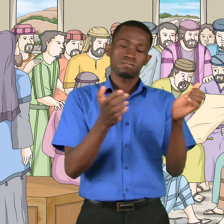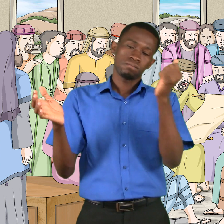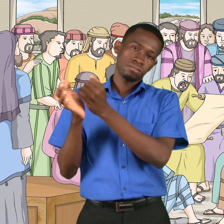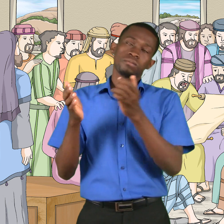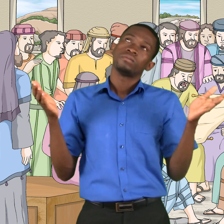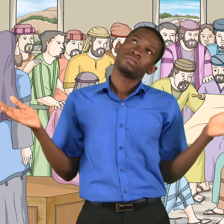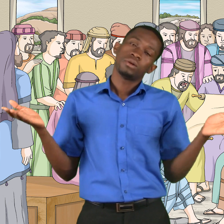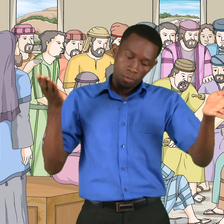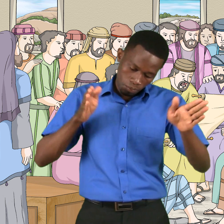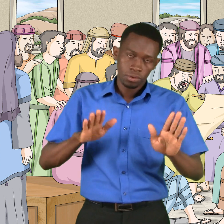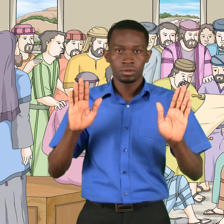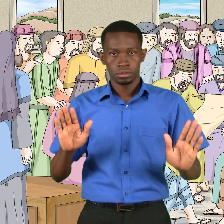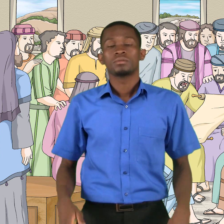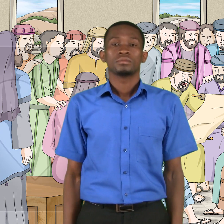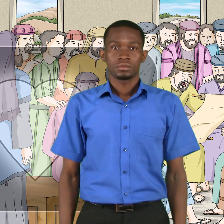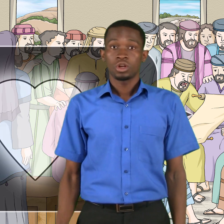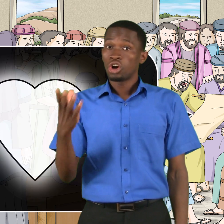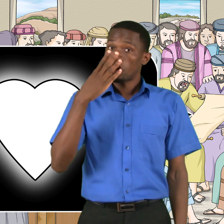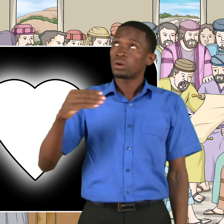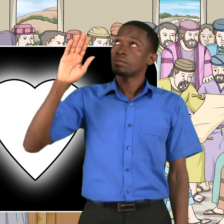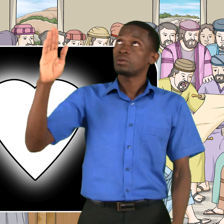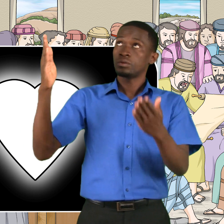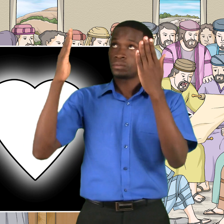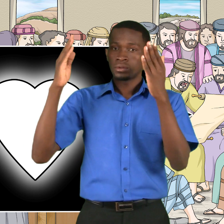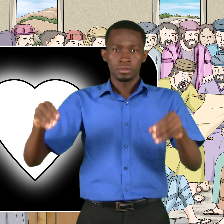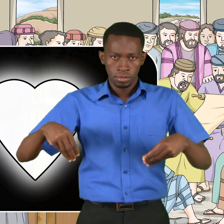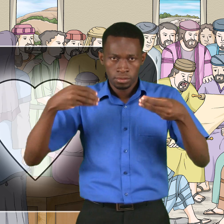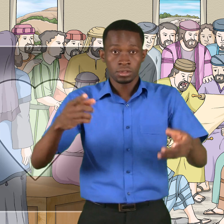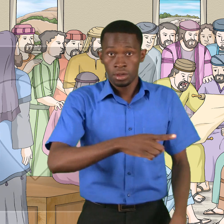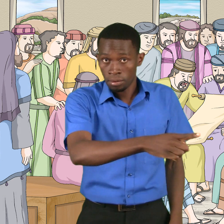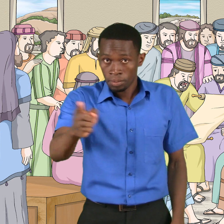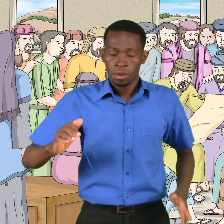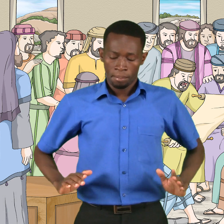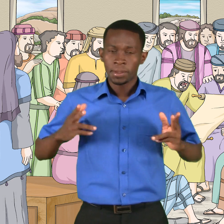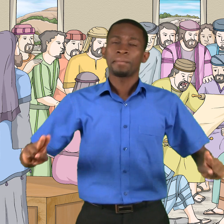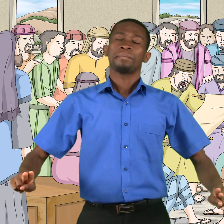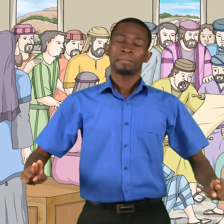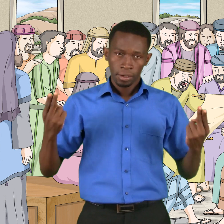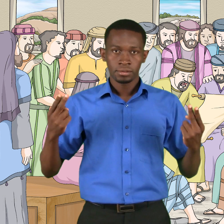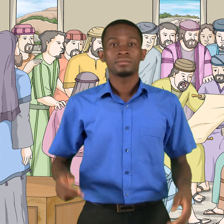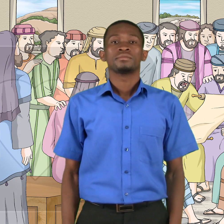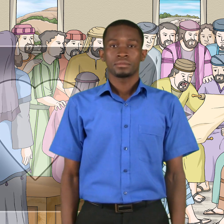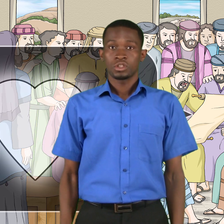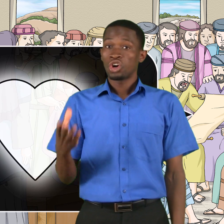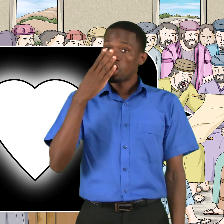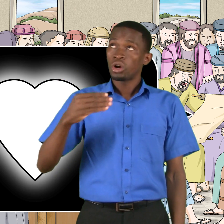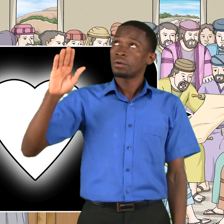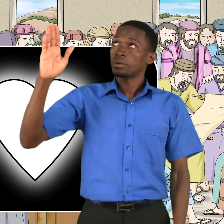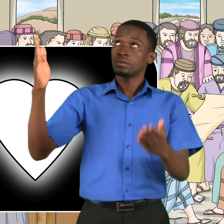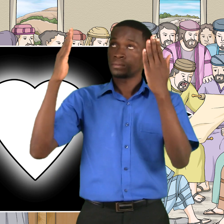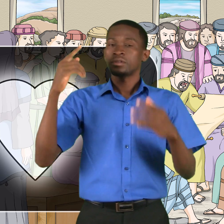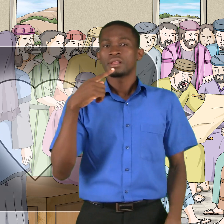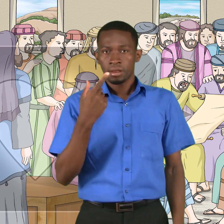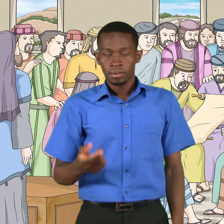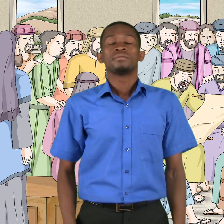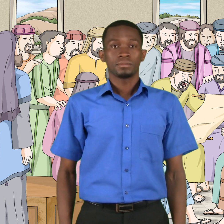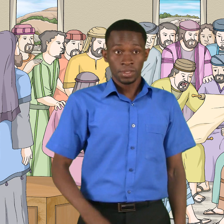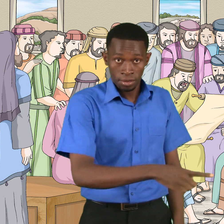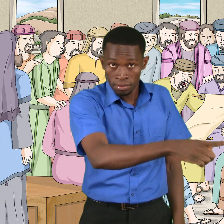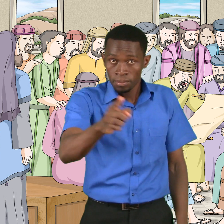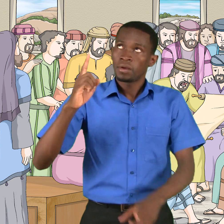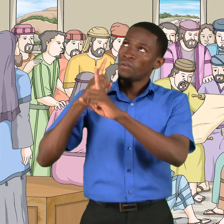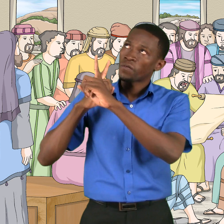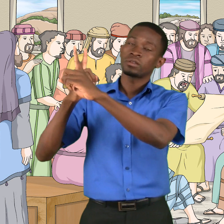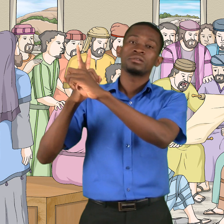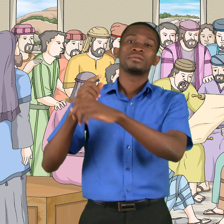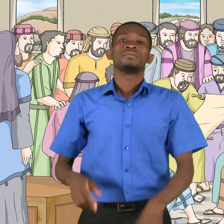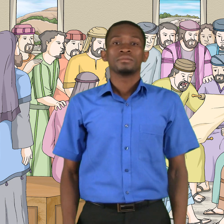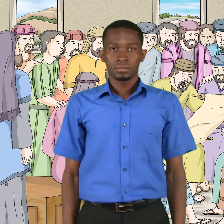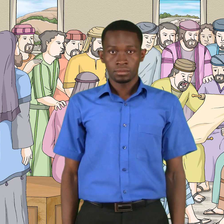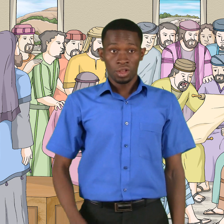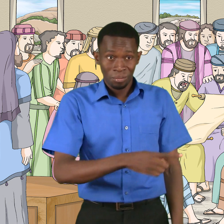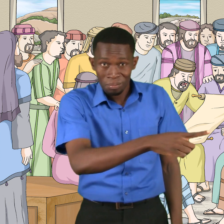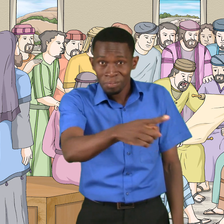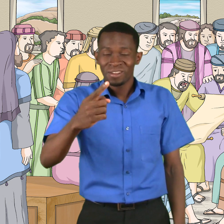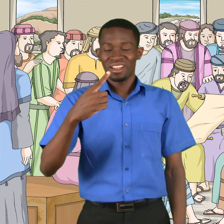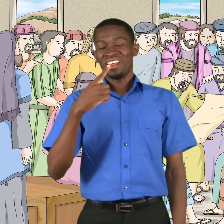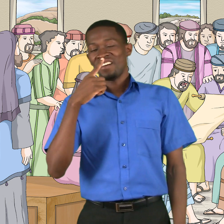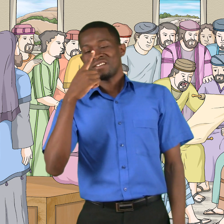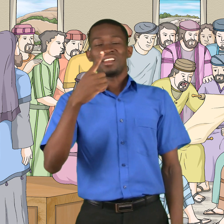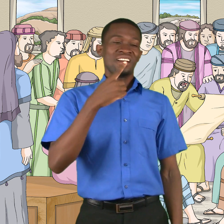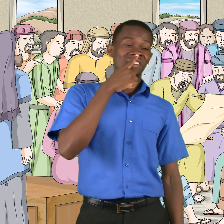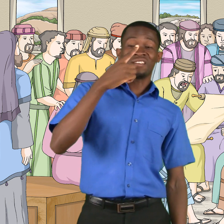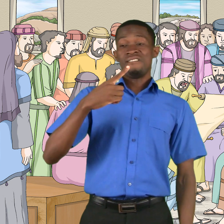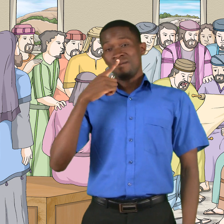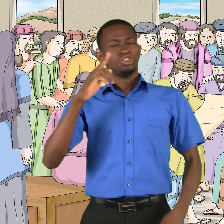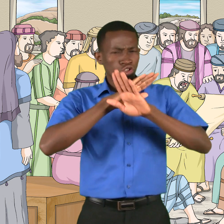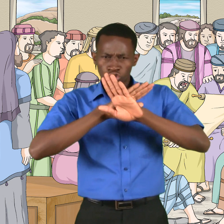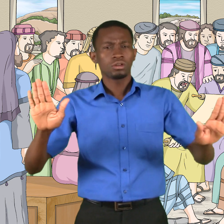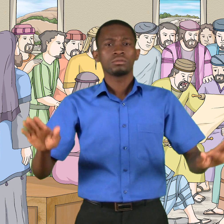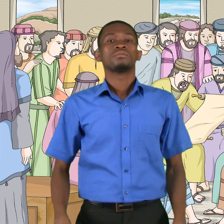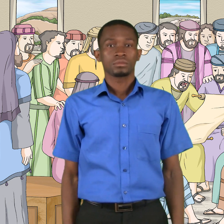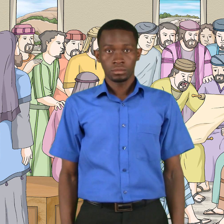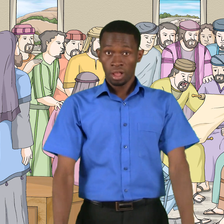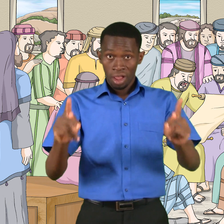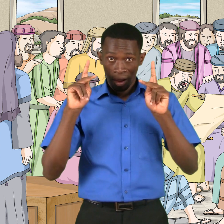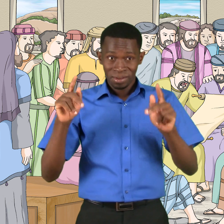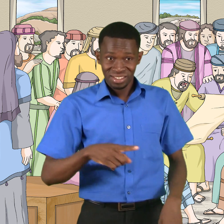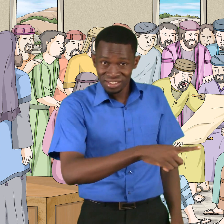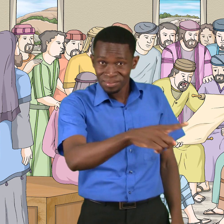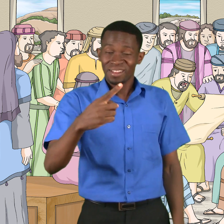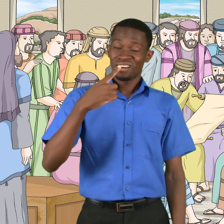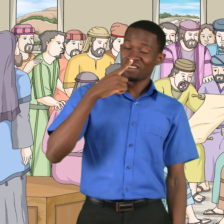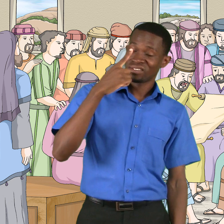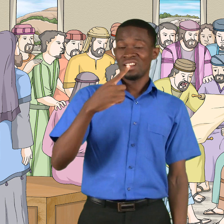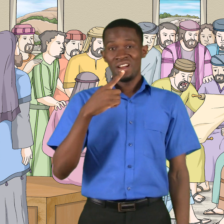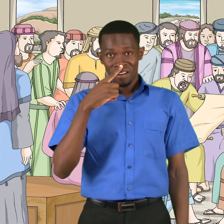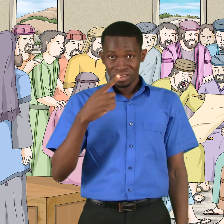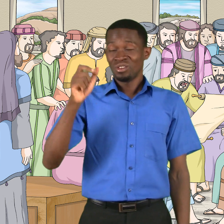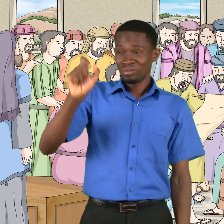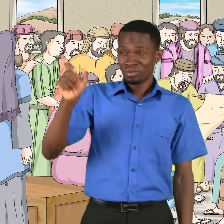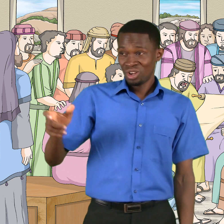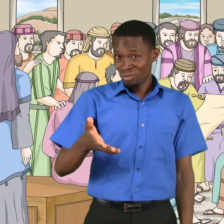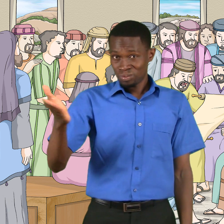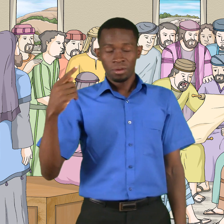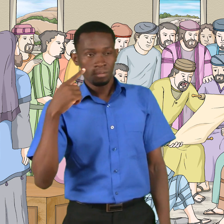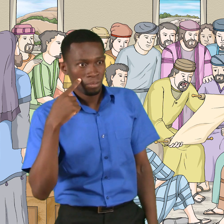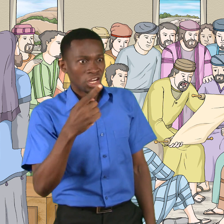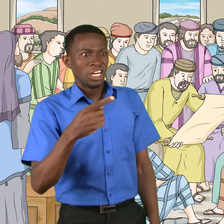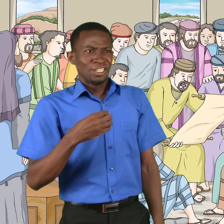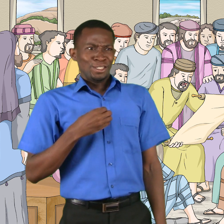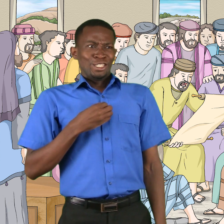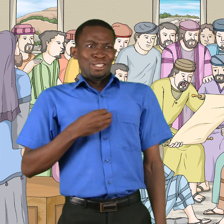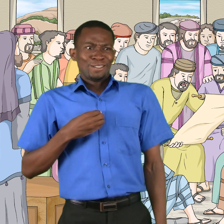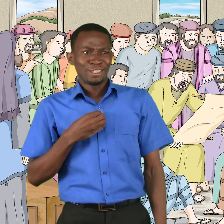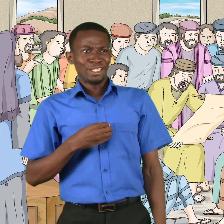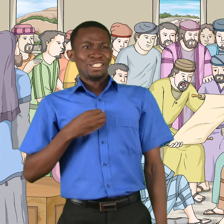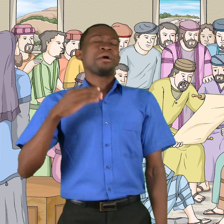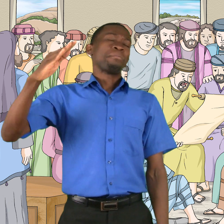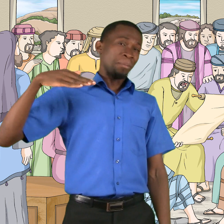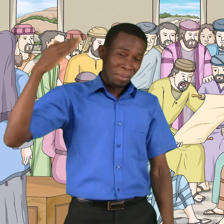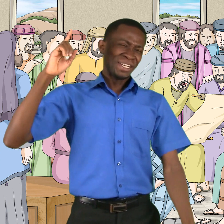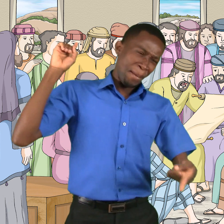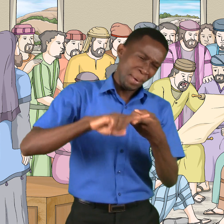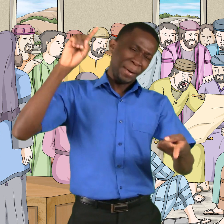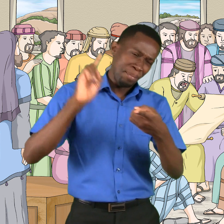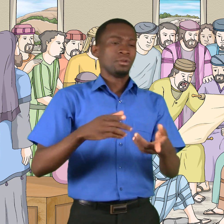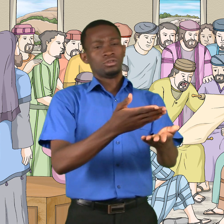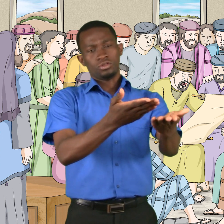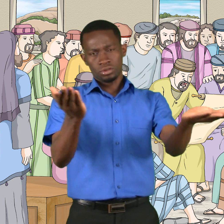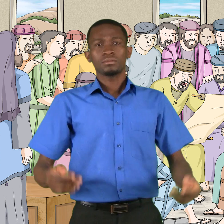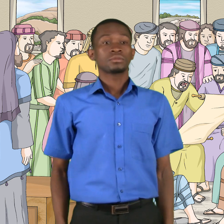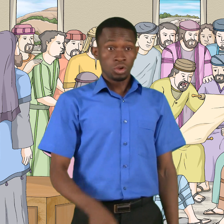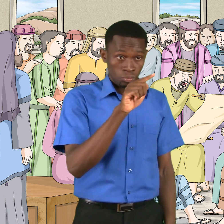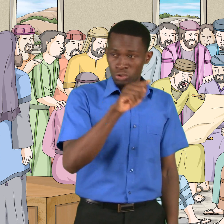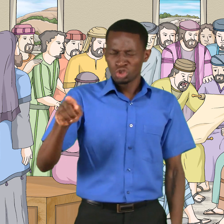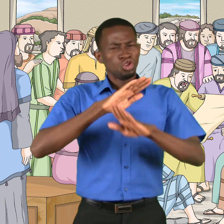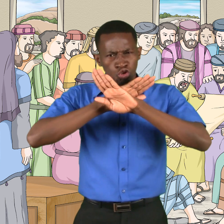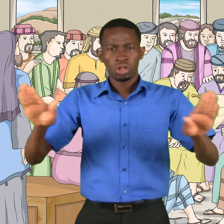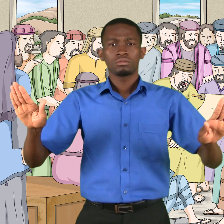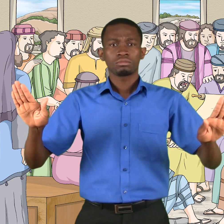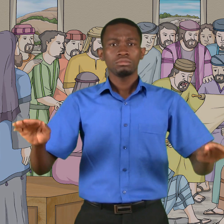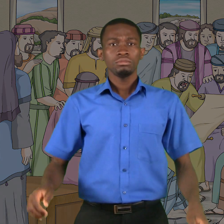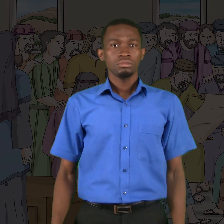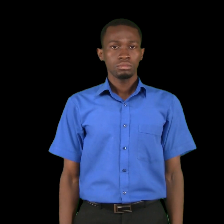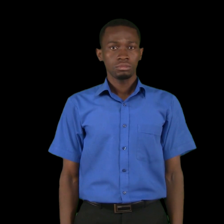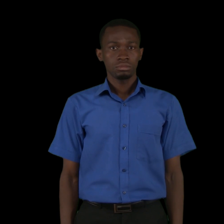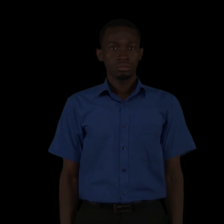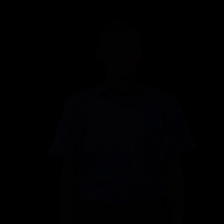Since we live by the Spirit, let us walk in step with the Spirit. Let us not become conceited, provoking and envying one another.